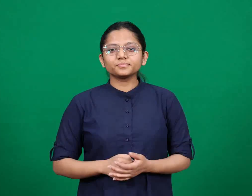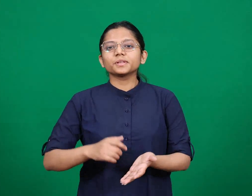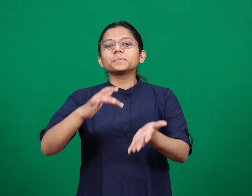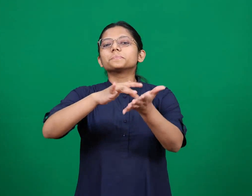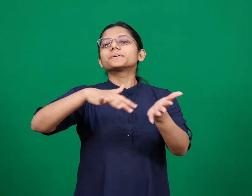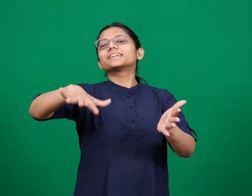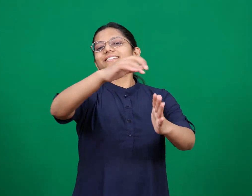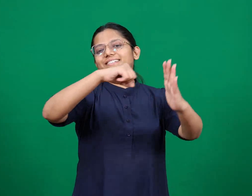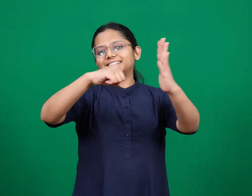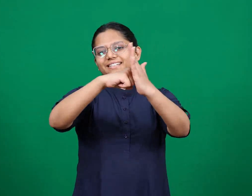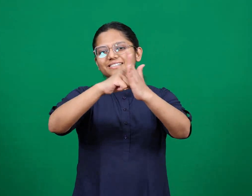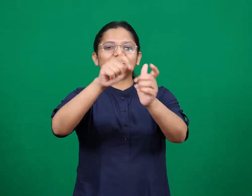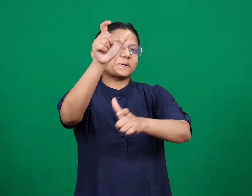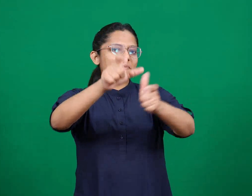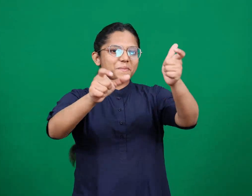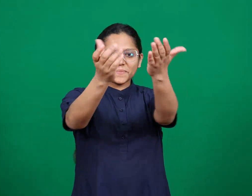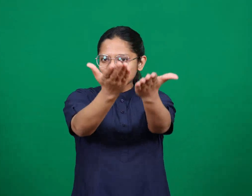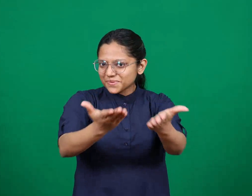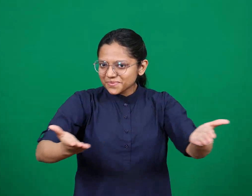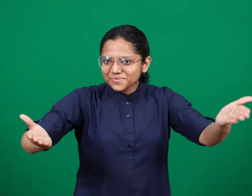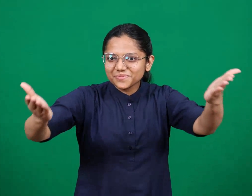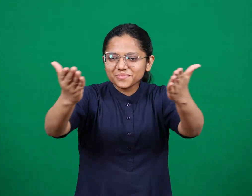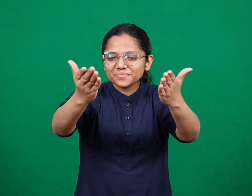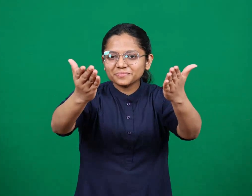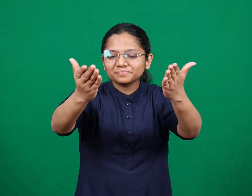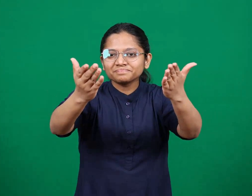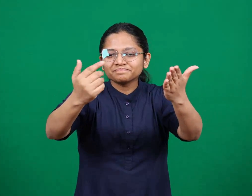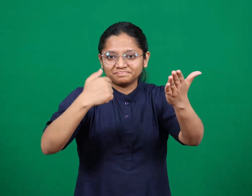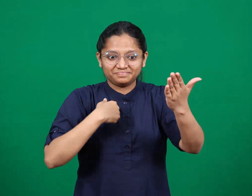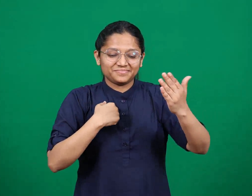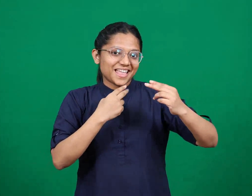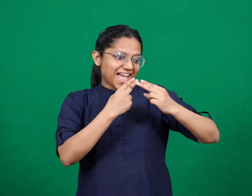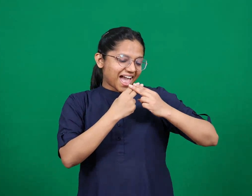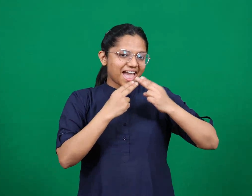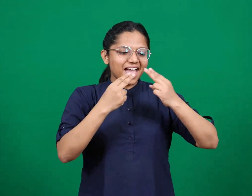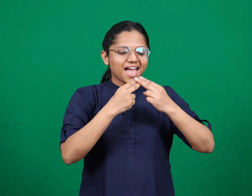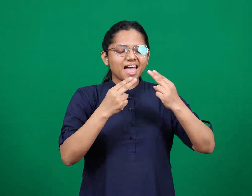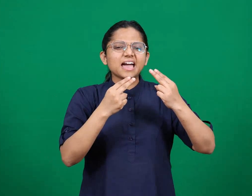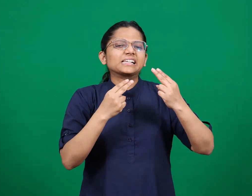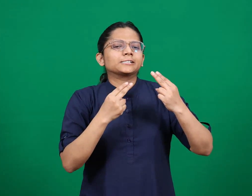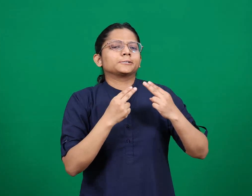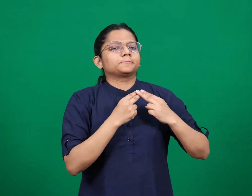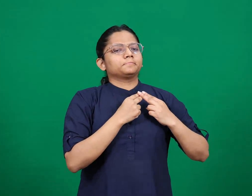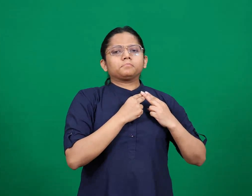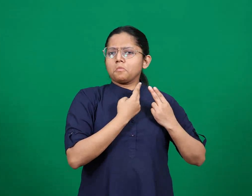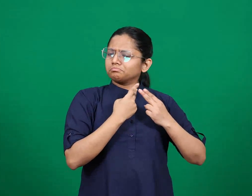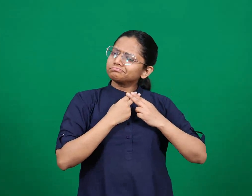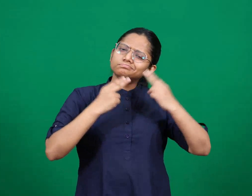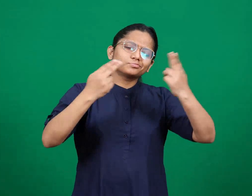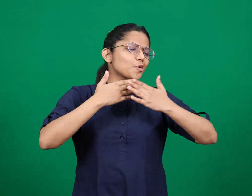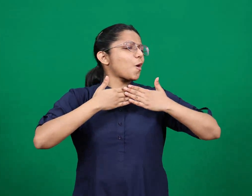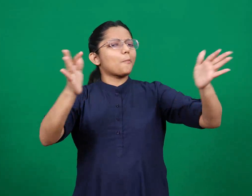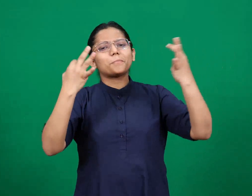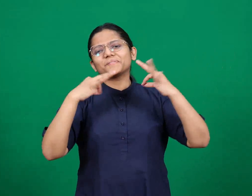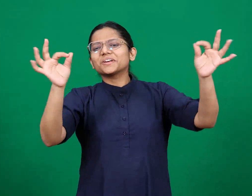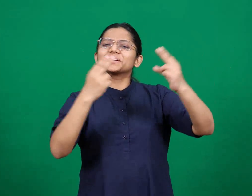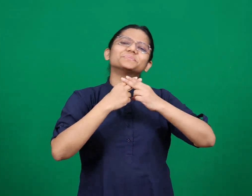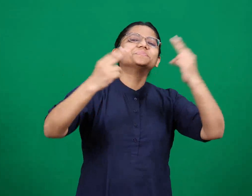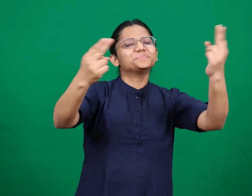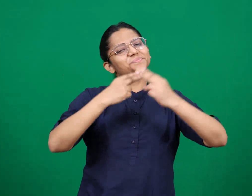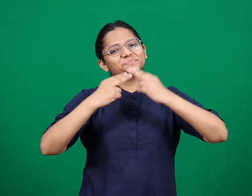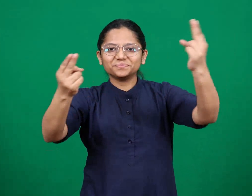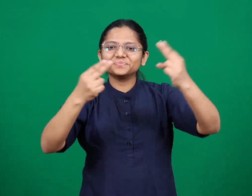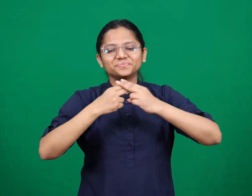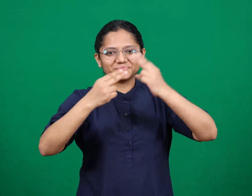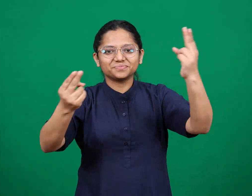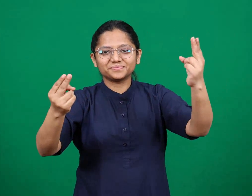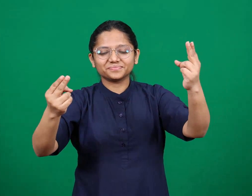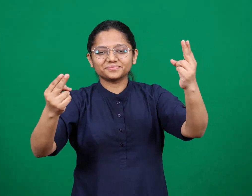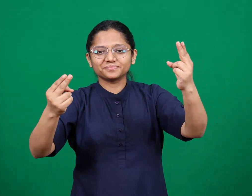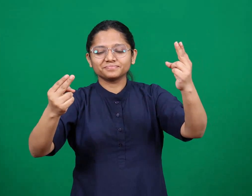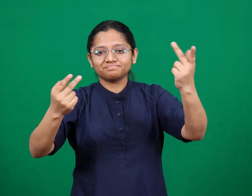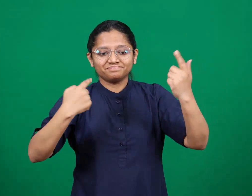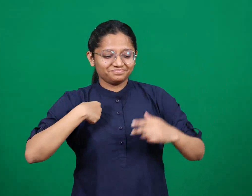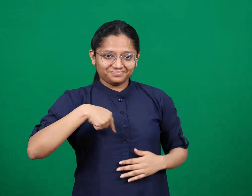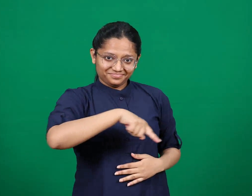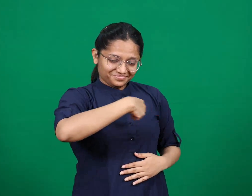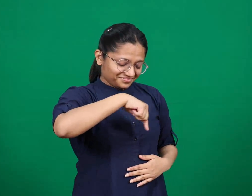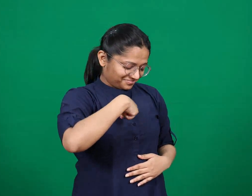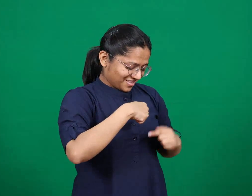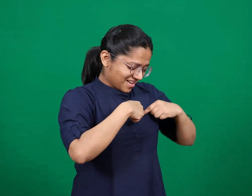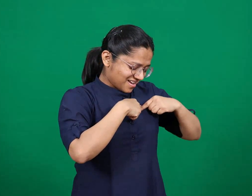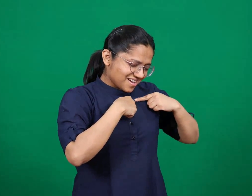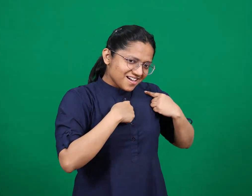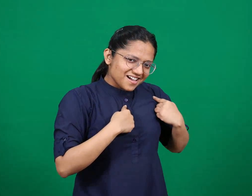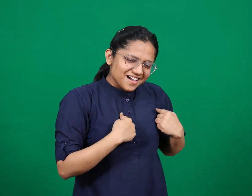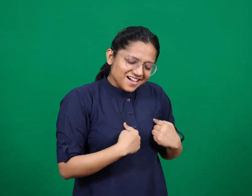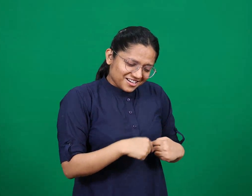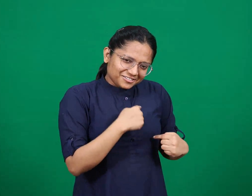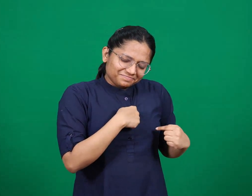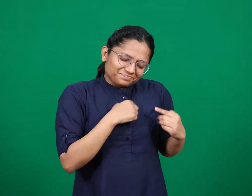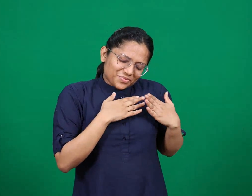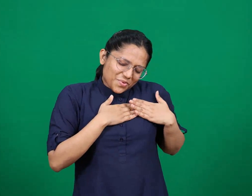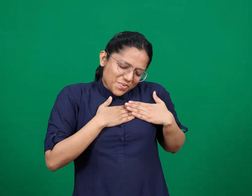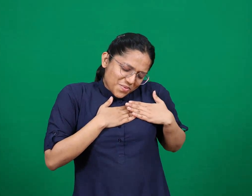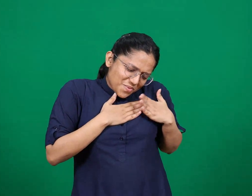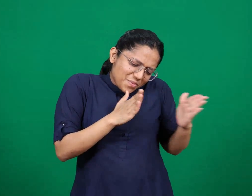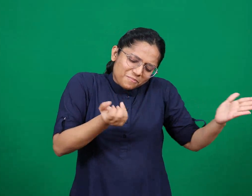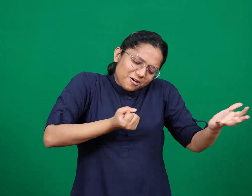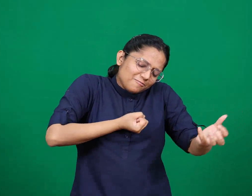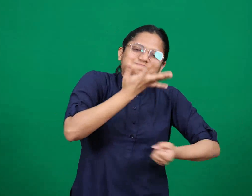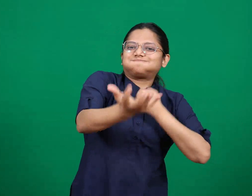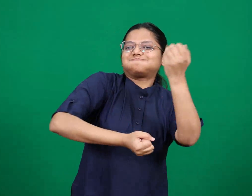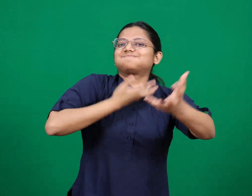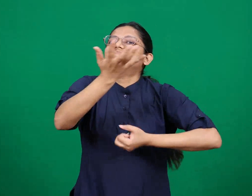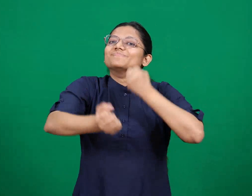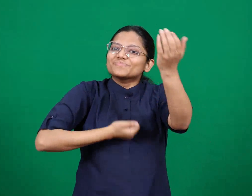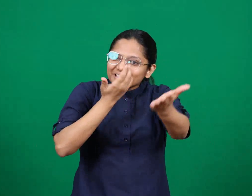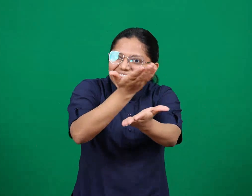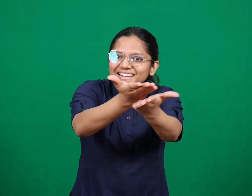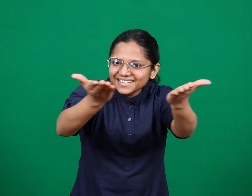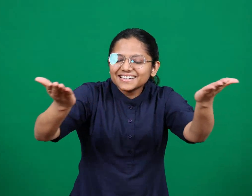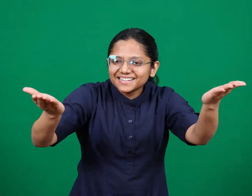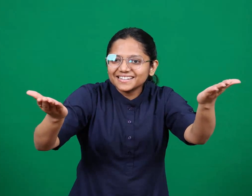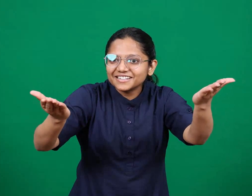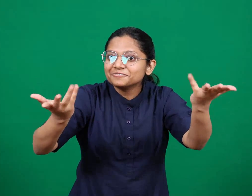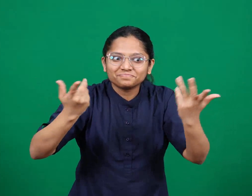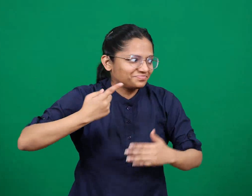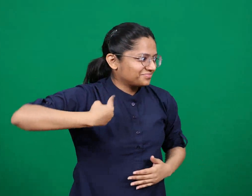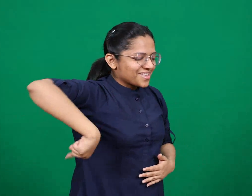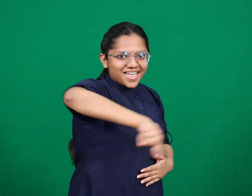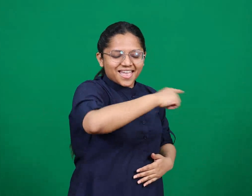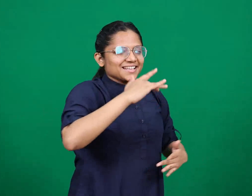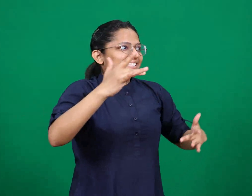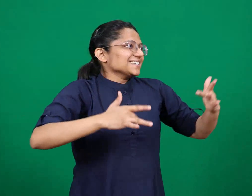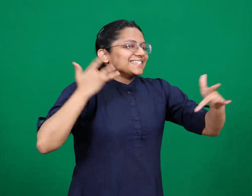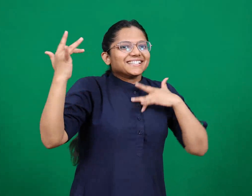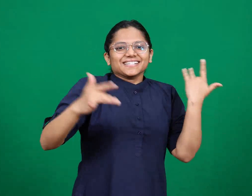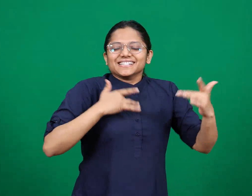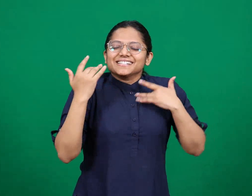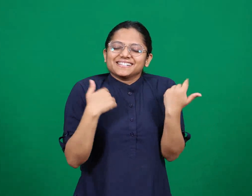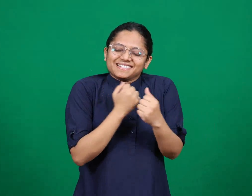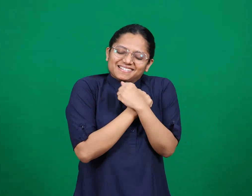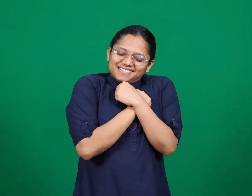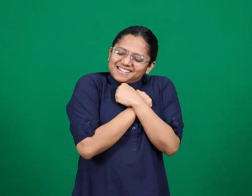We have spoken freely to you, Corinthians. Our hearts are open wide.